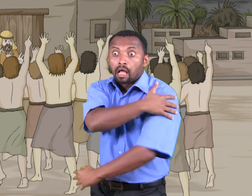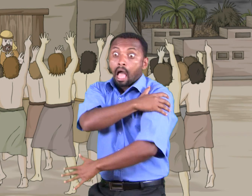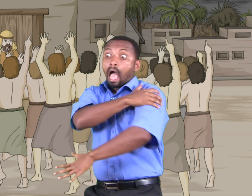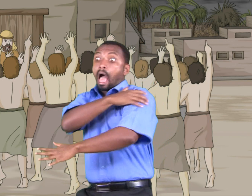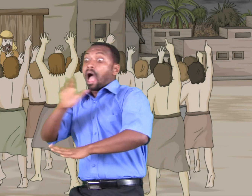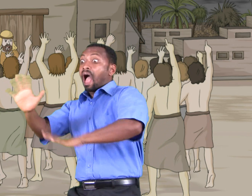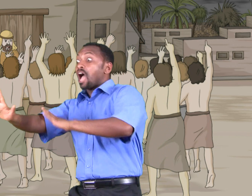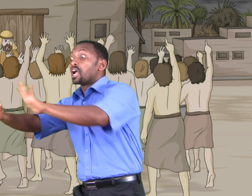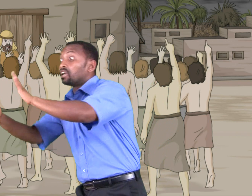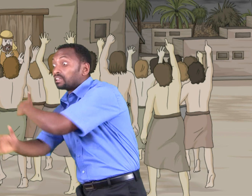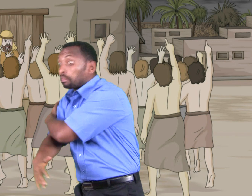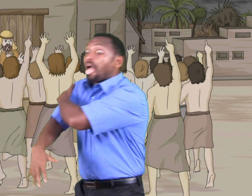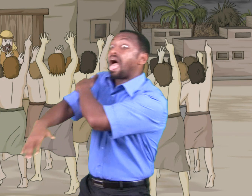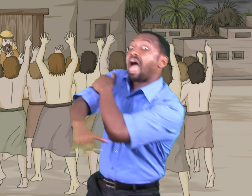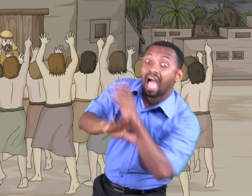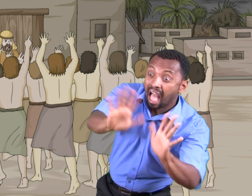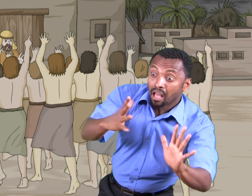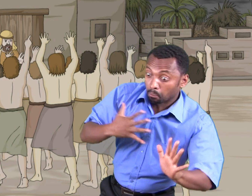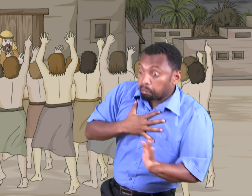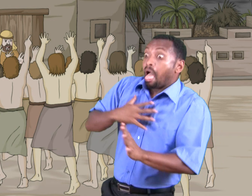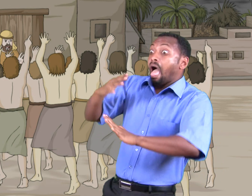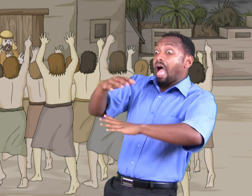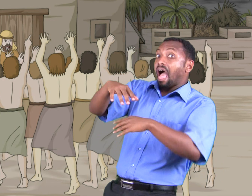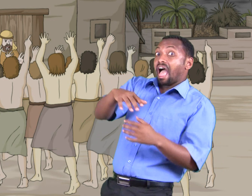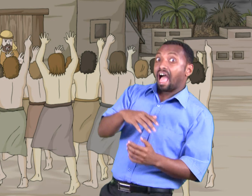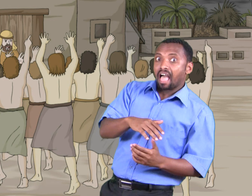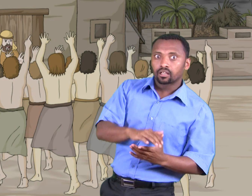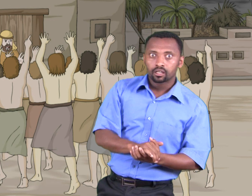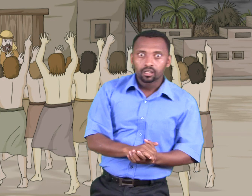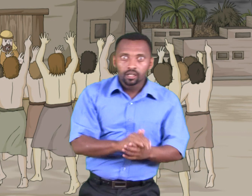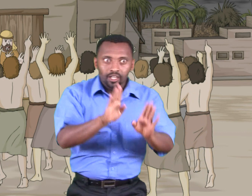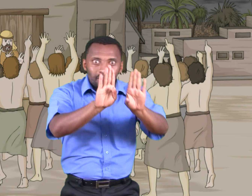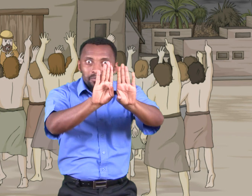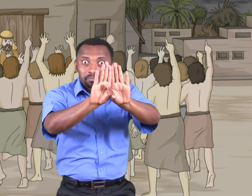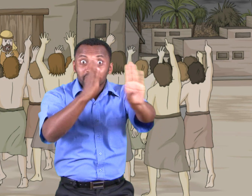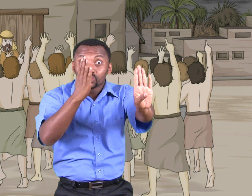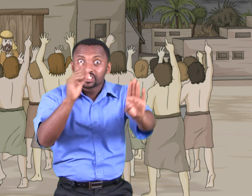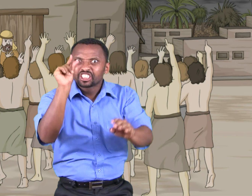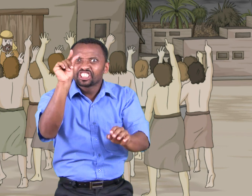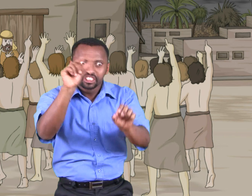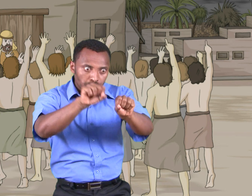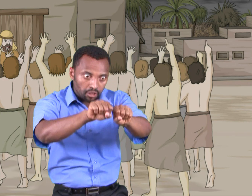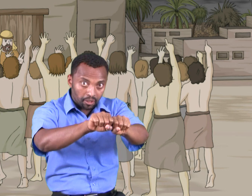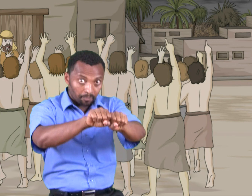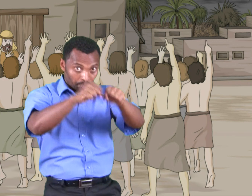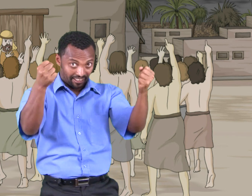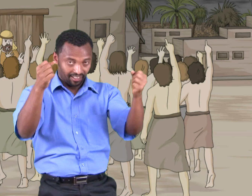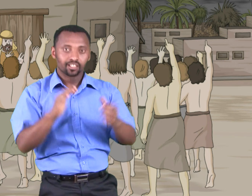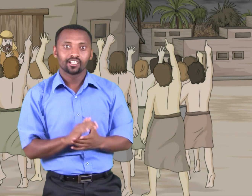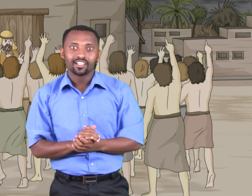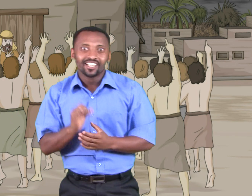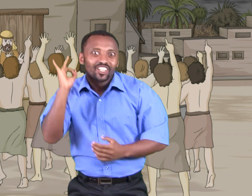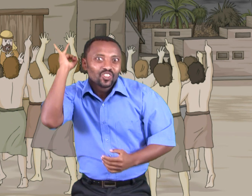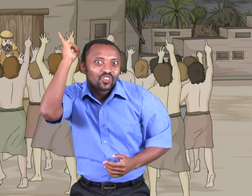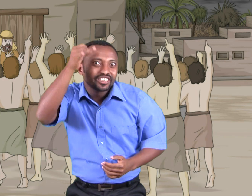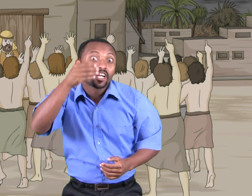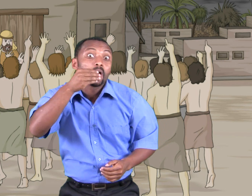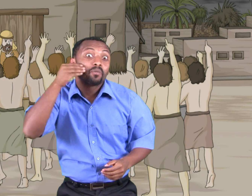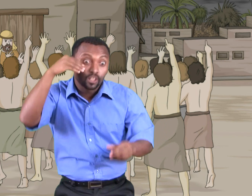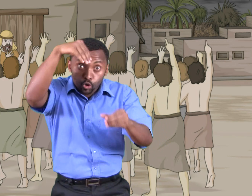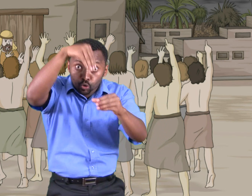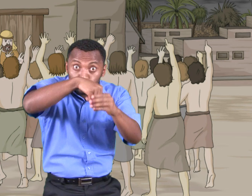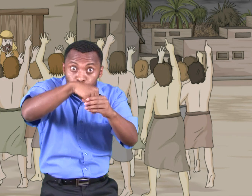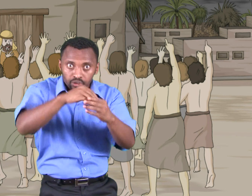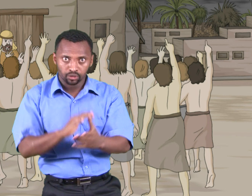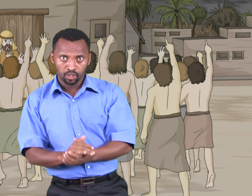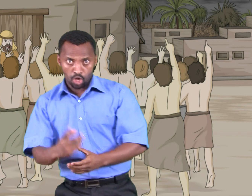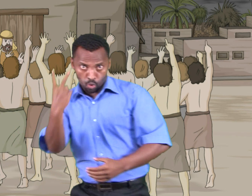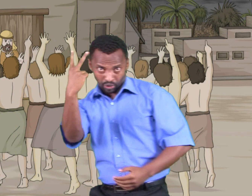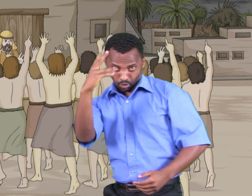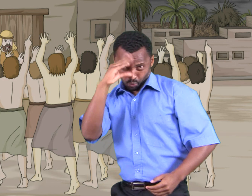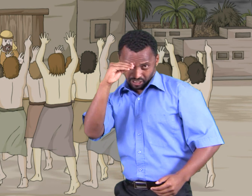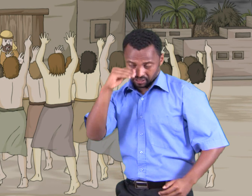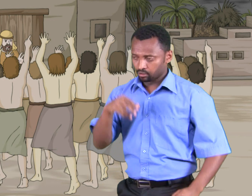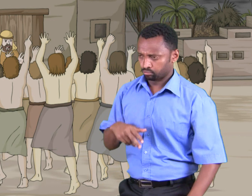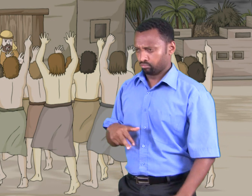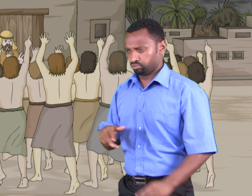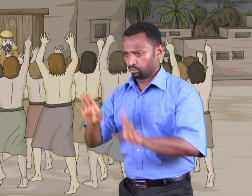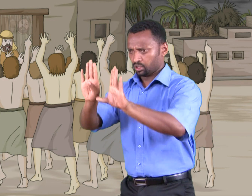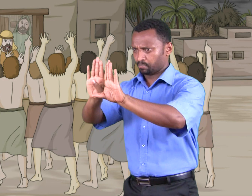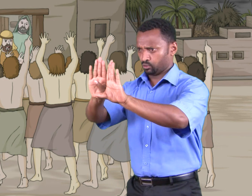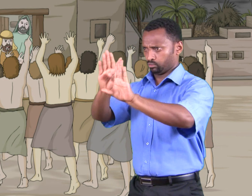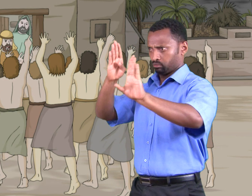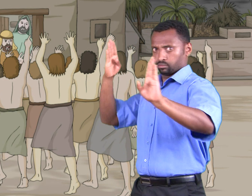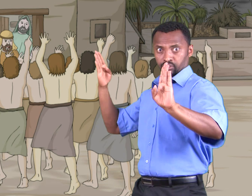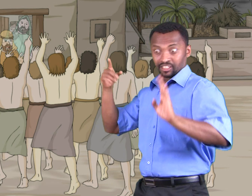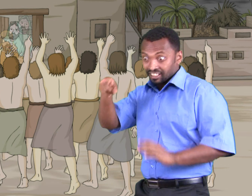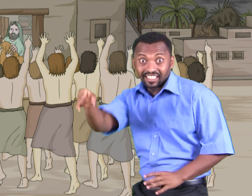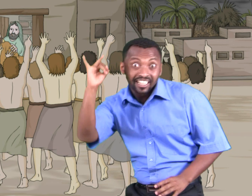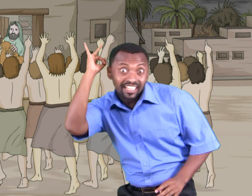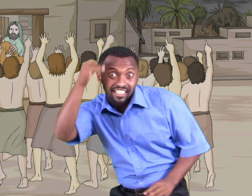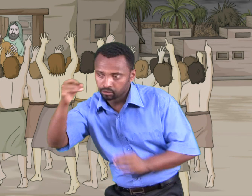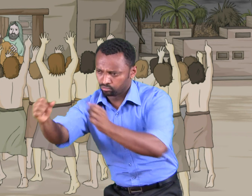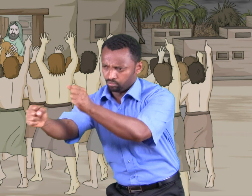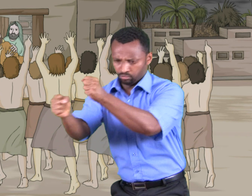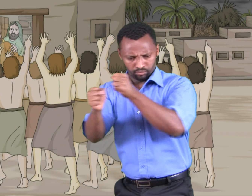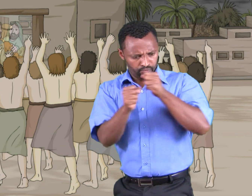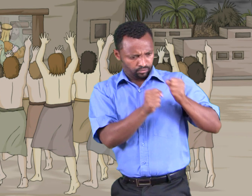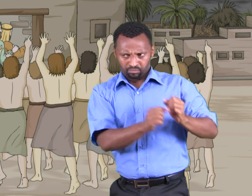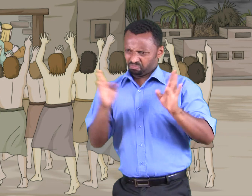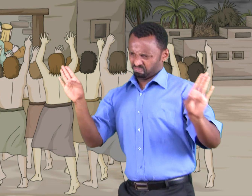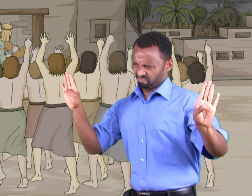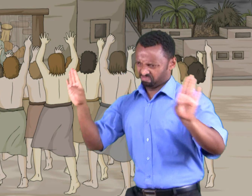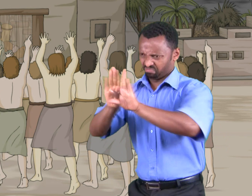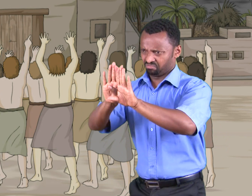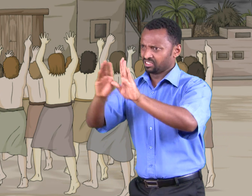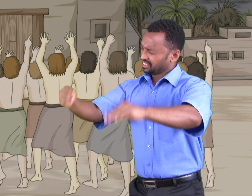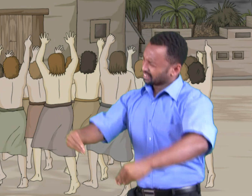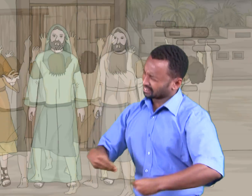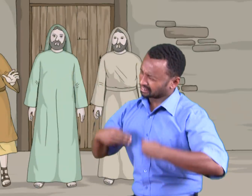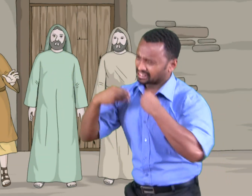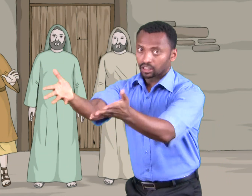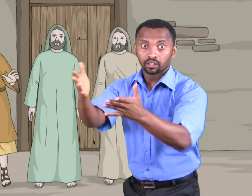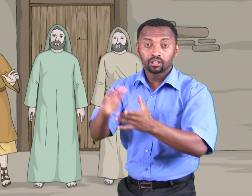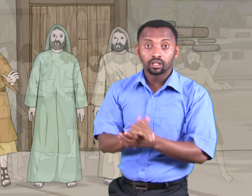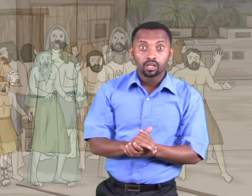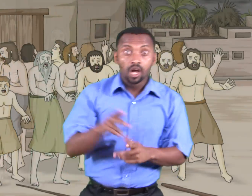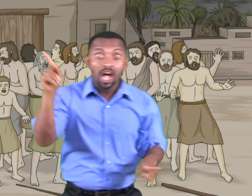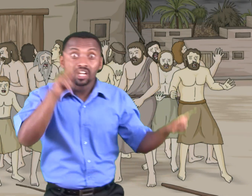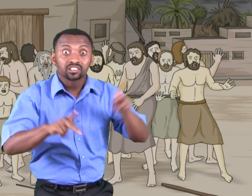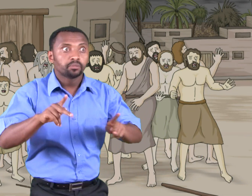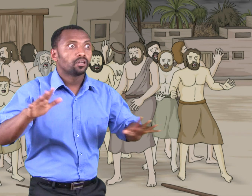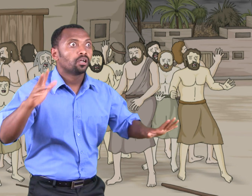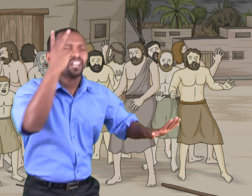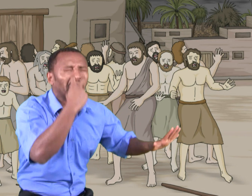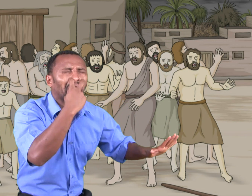But the men inside reached out, pulled Lot into the house with them, and shut the door.